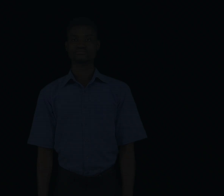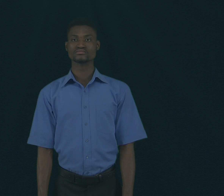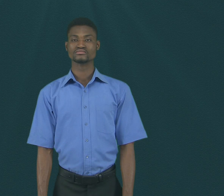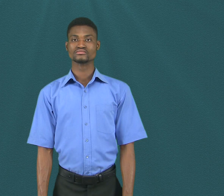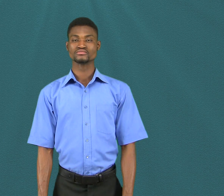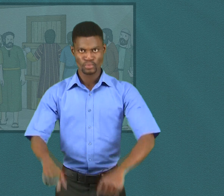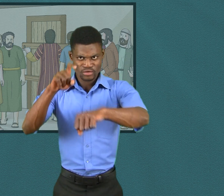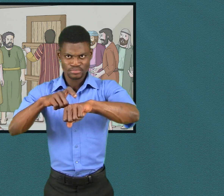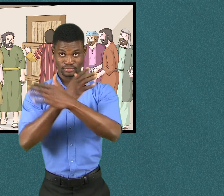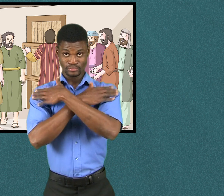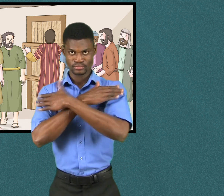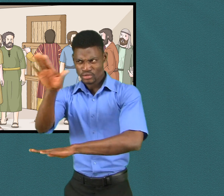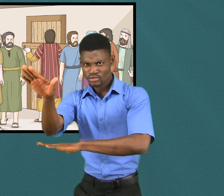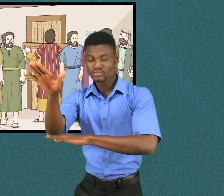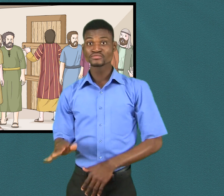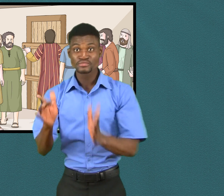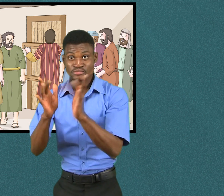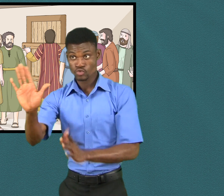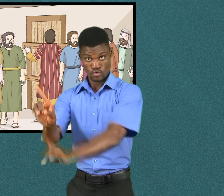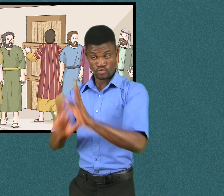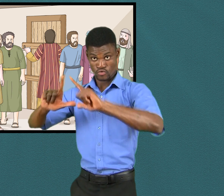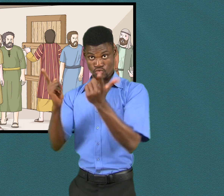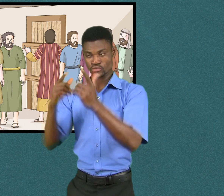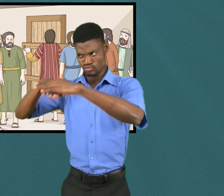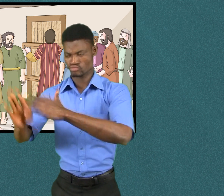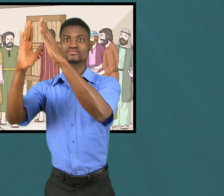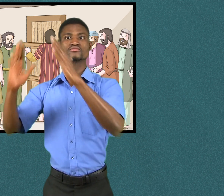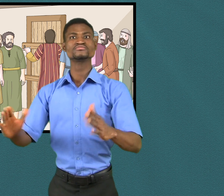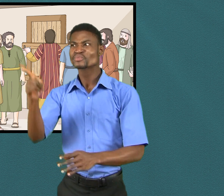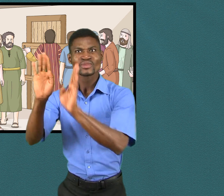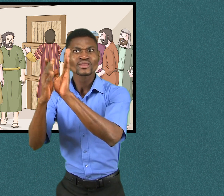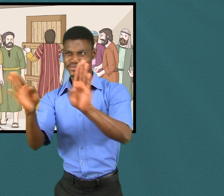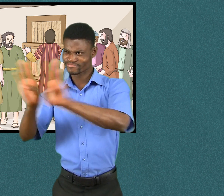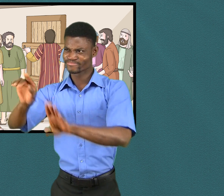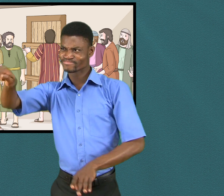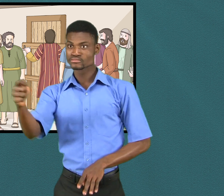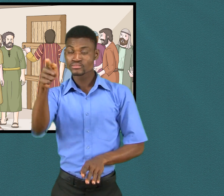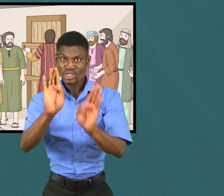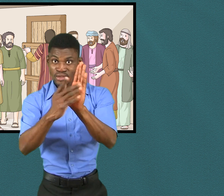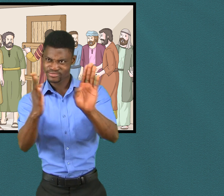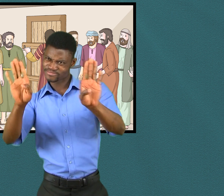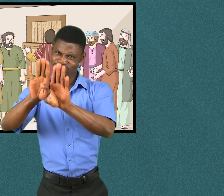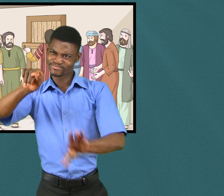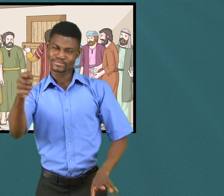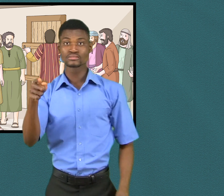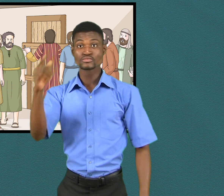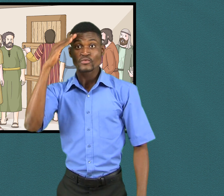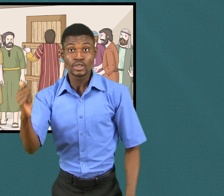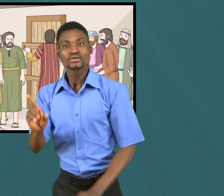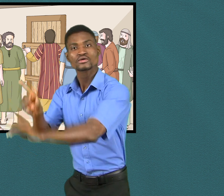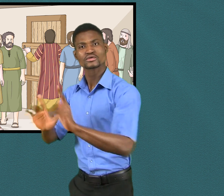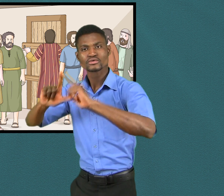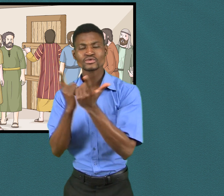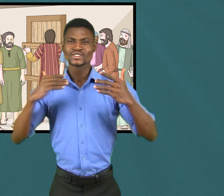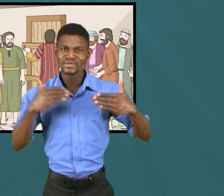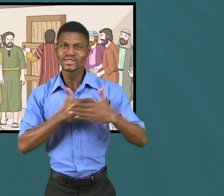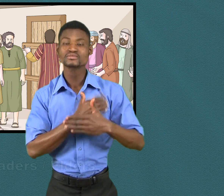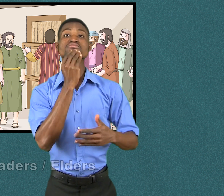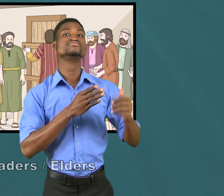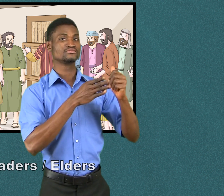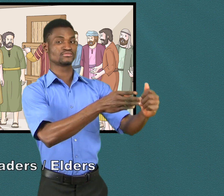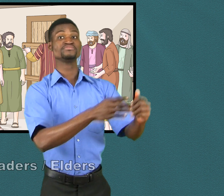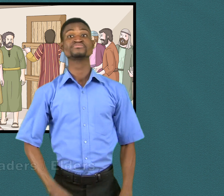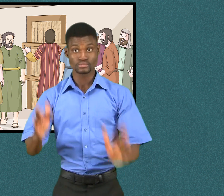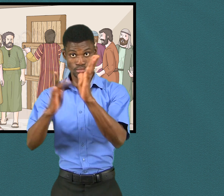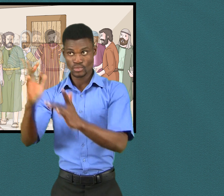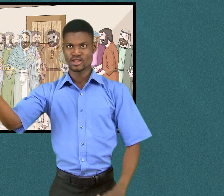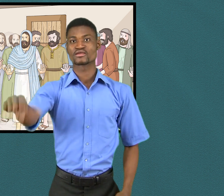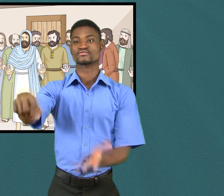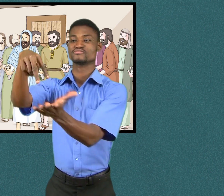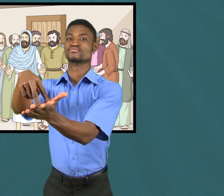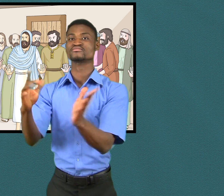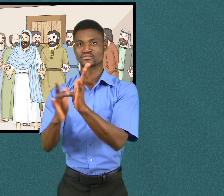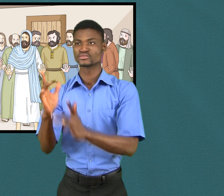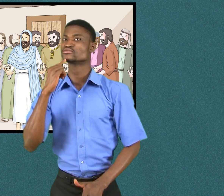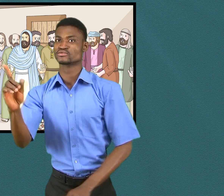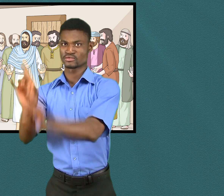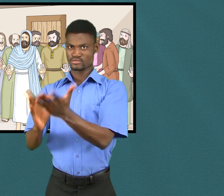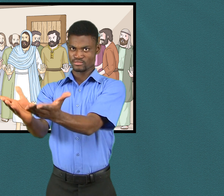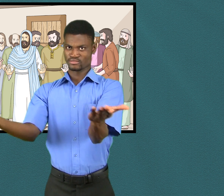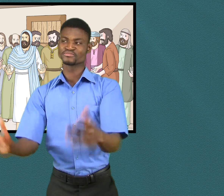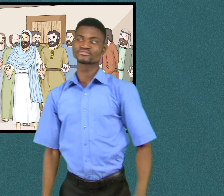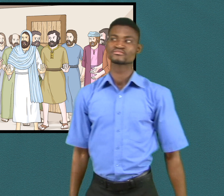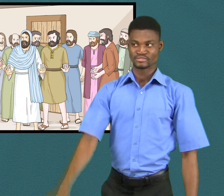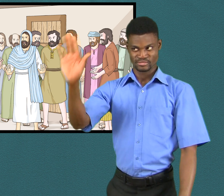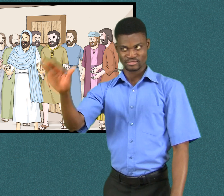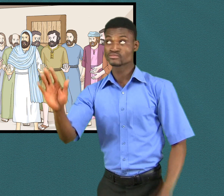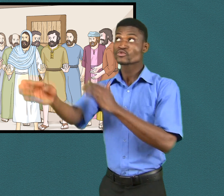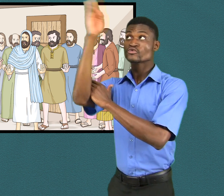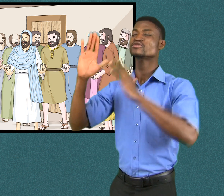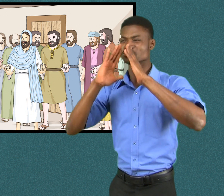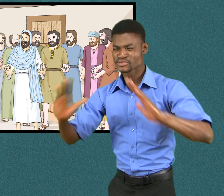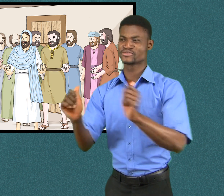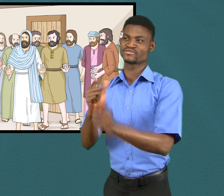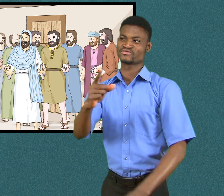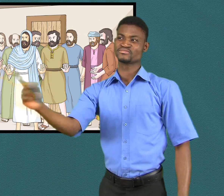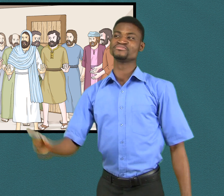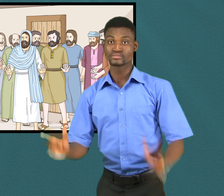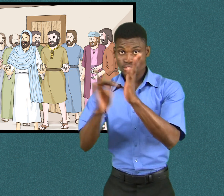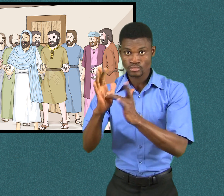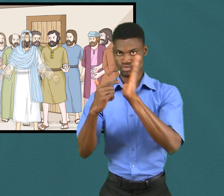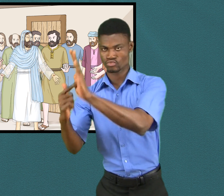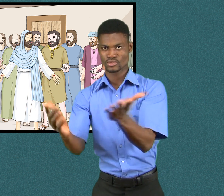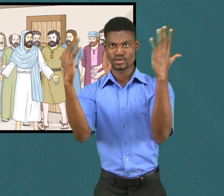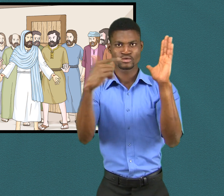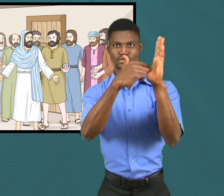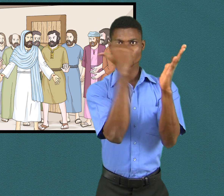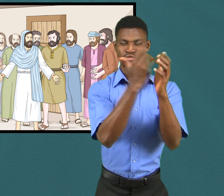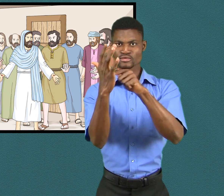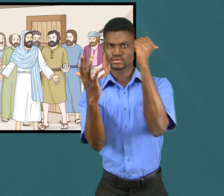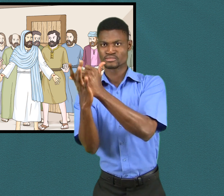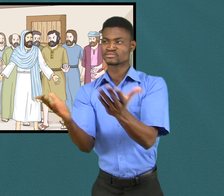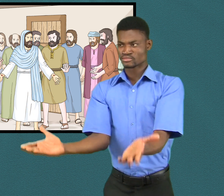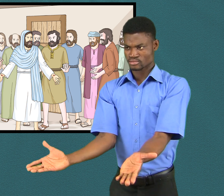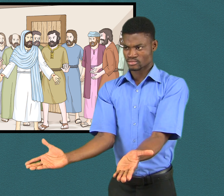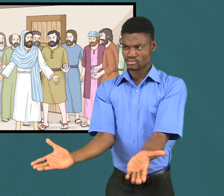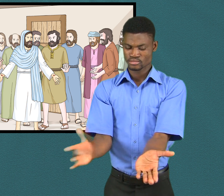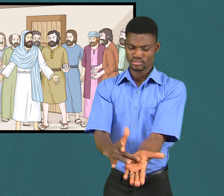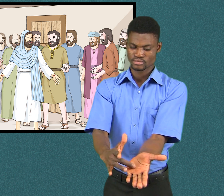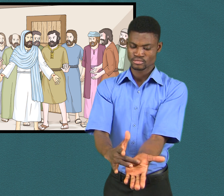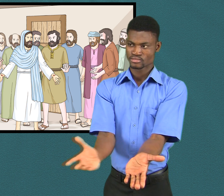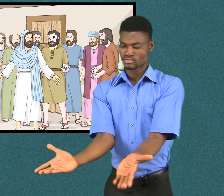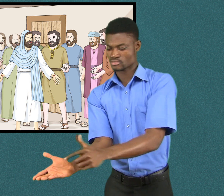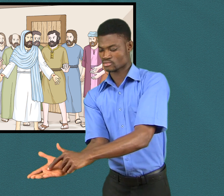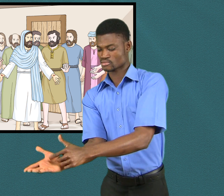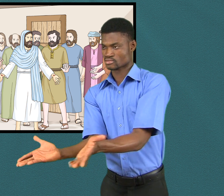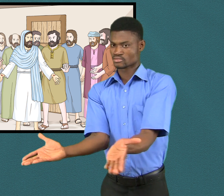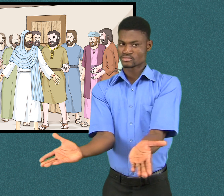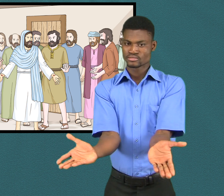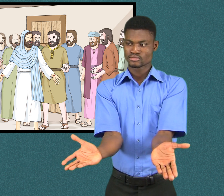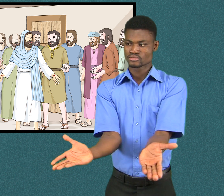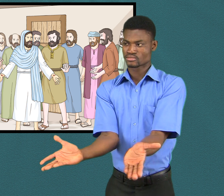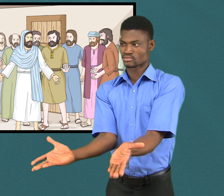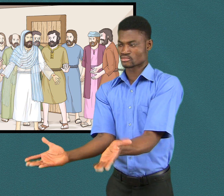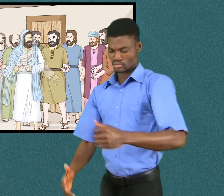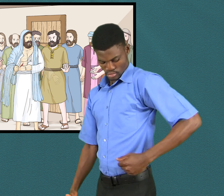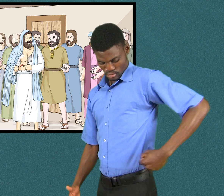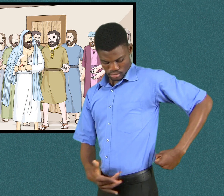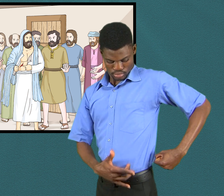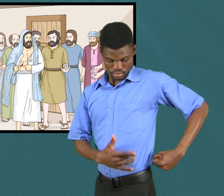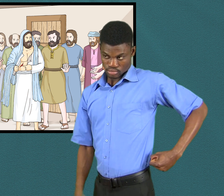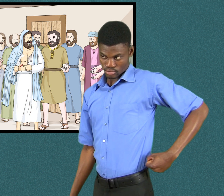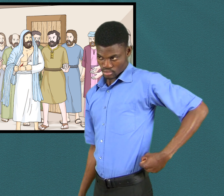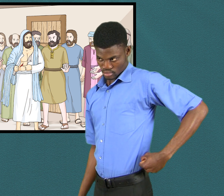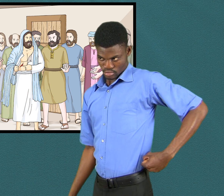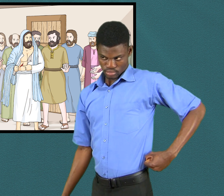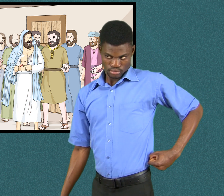It was the first day of the week, and that very evening, while the disciples were together with the doors locked for fear of the Jews, Jesus came and stood among them.